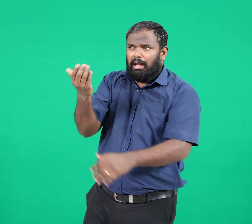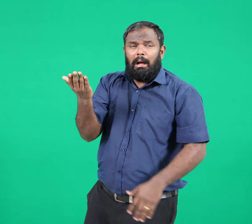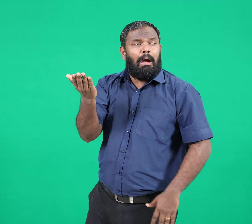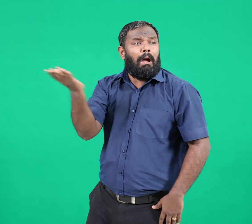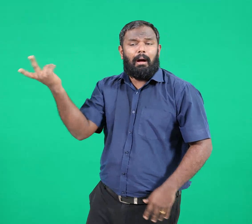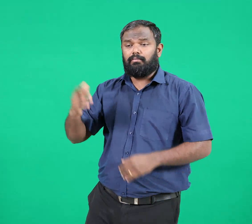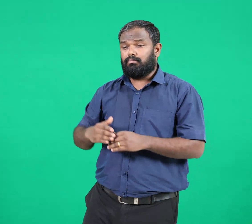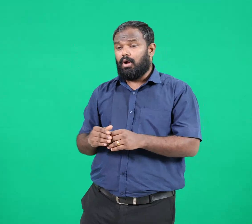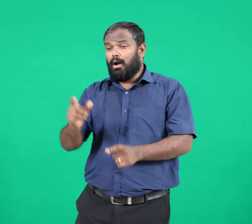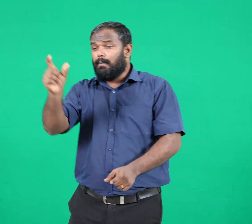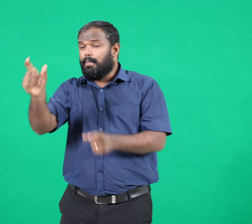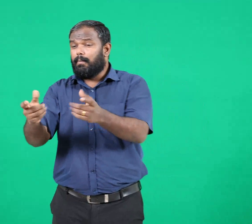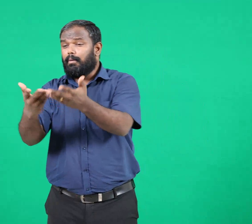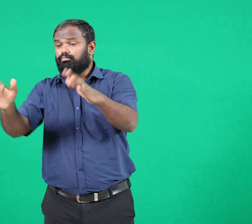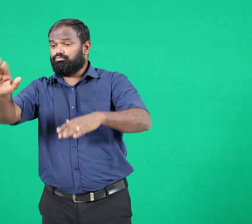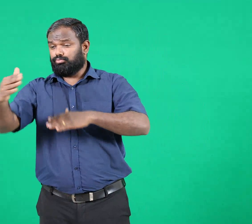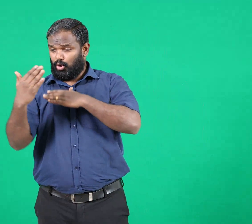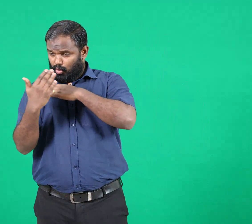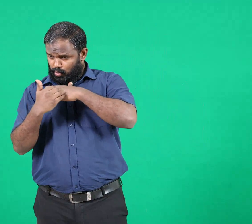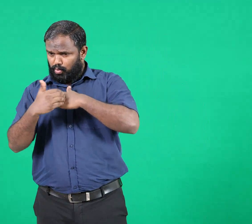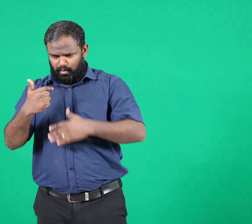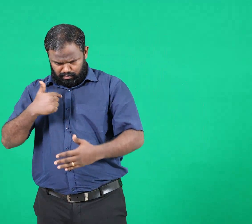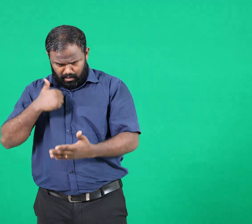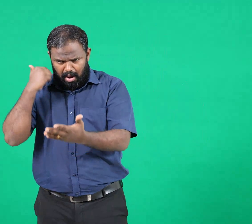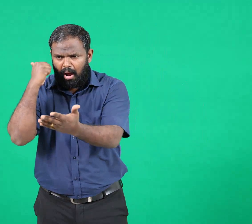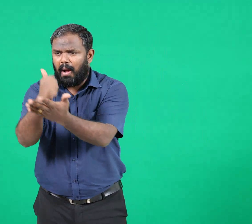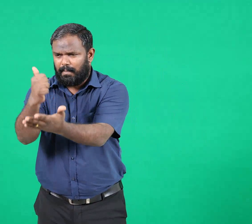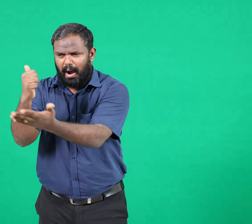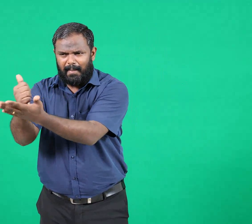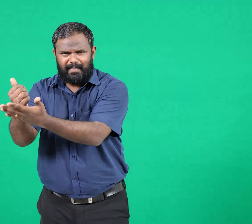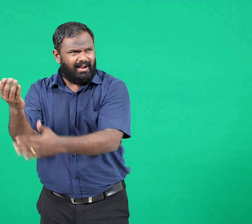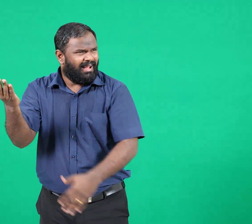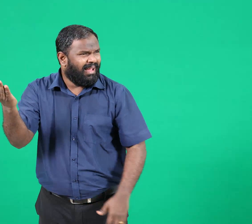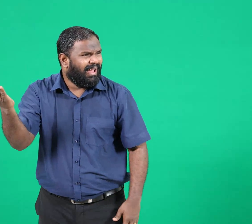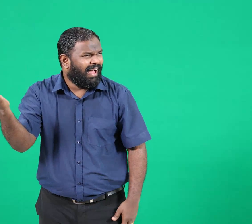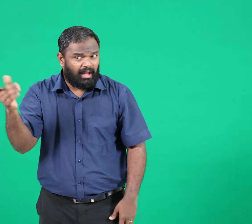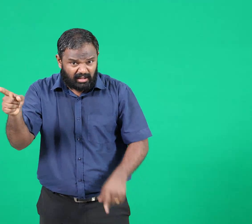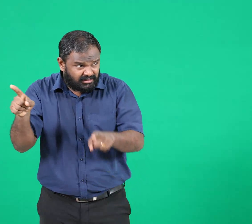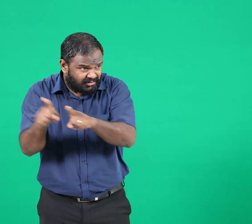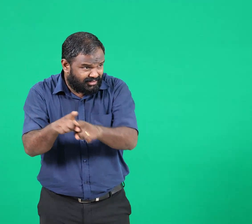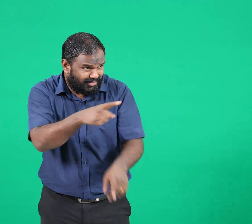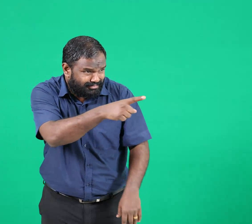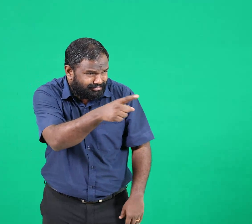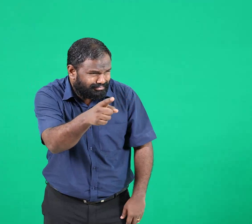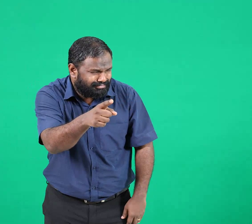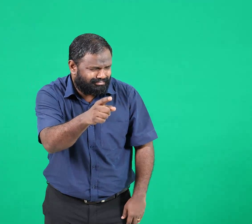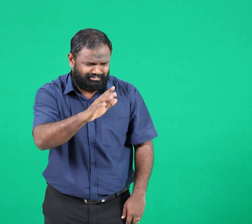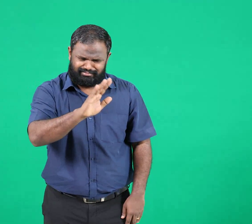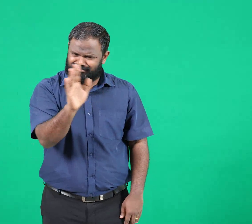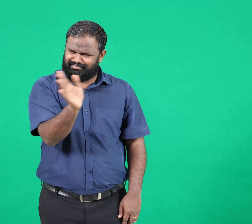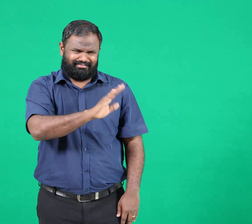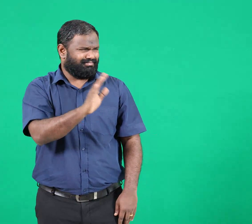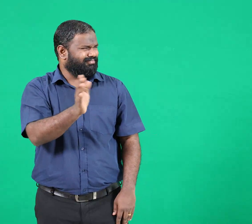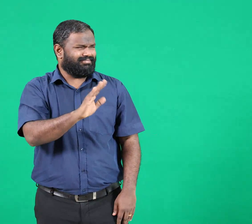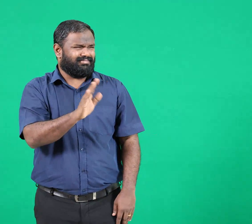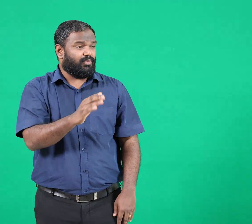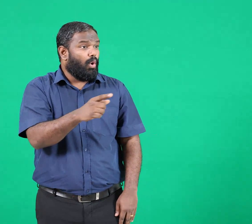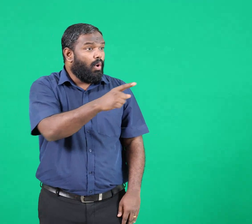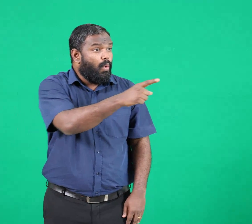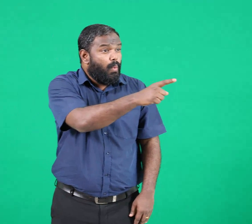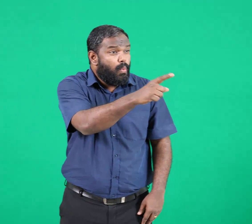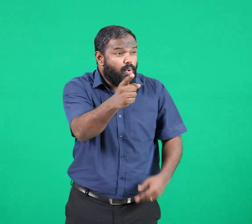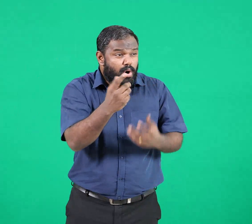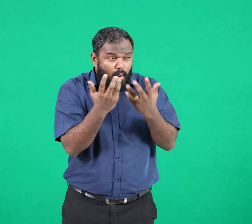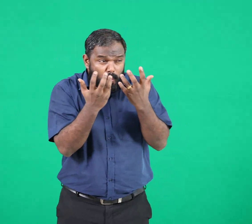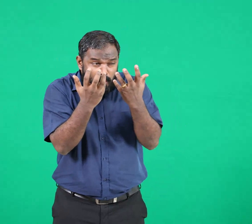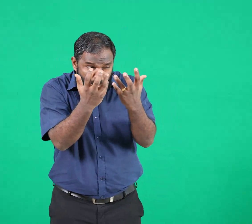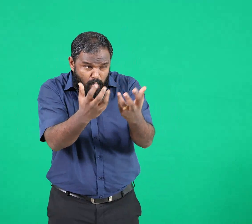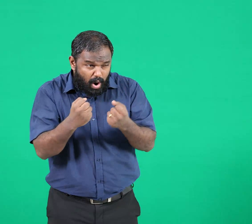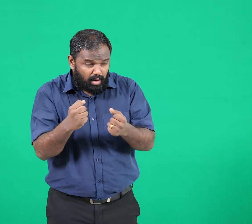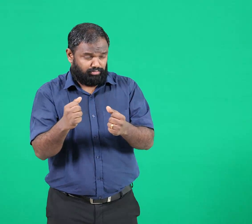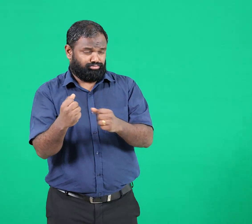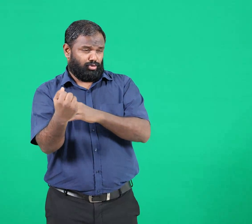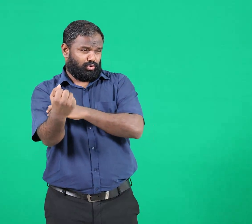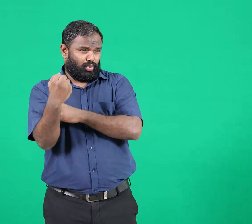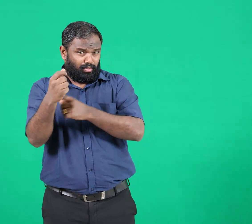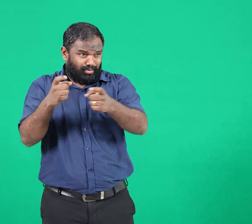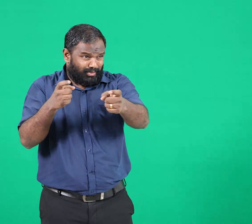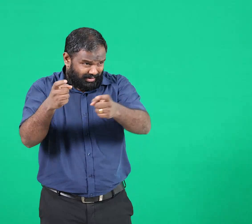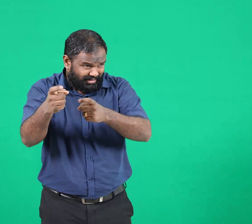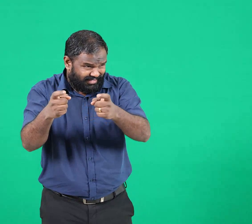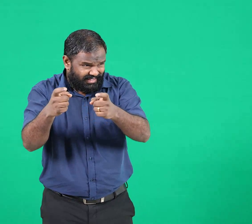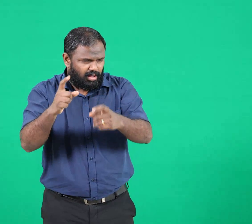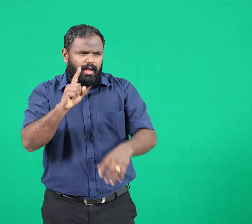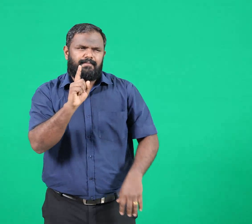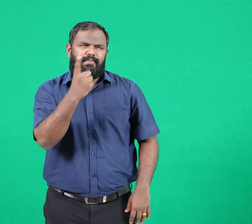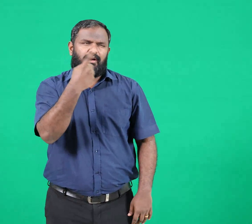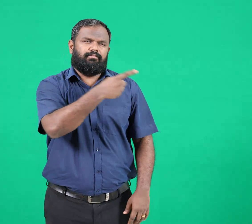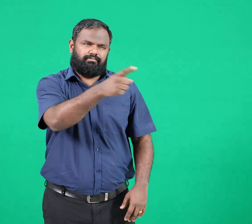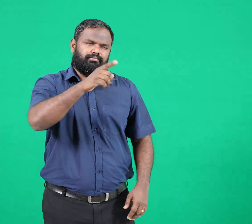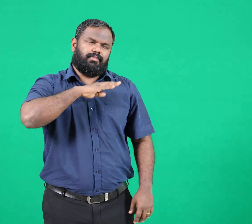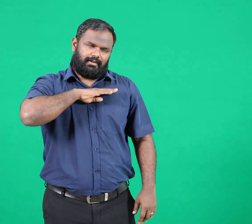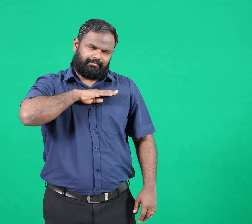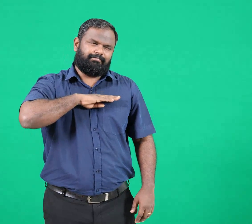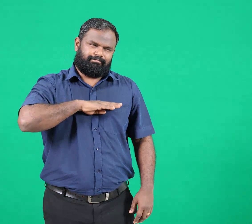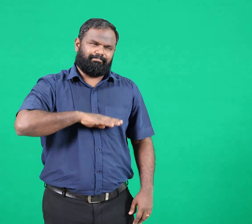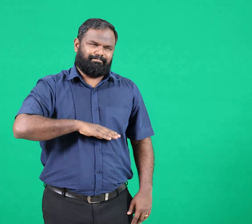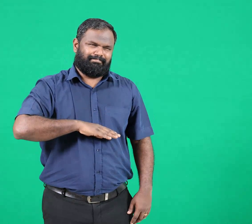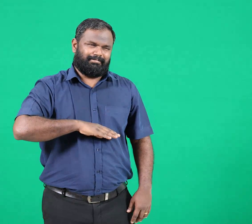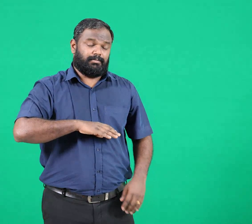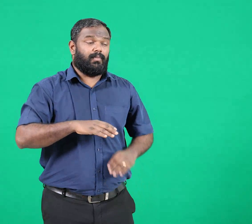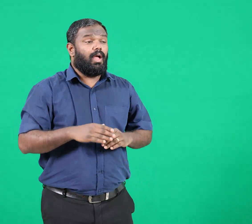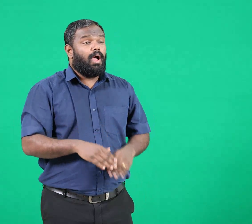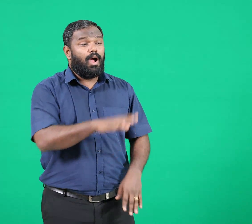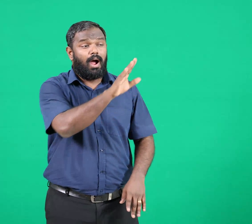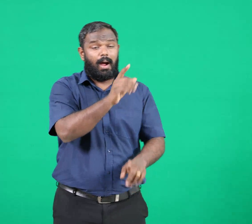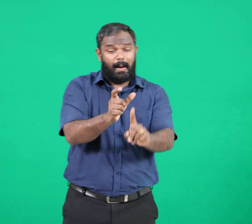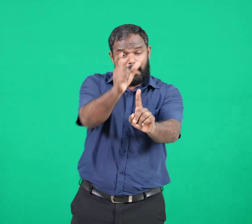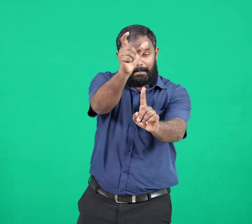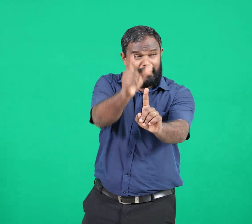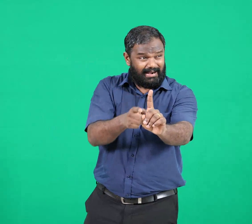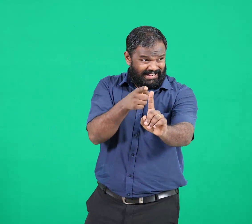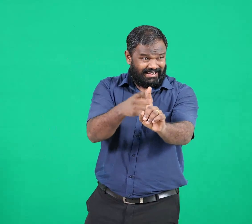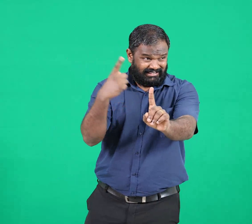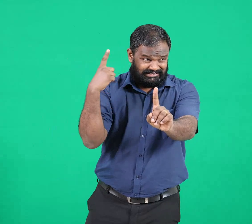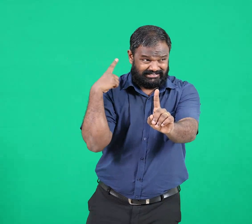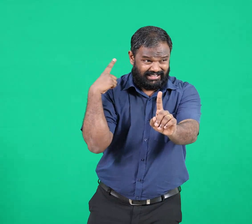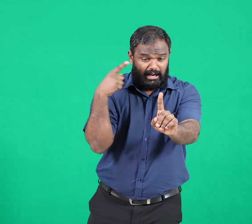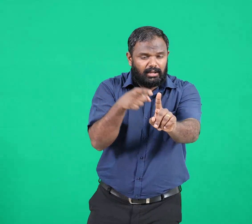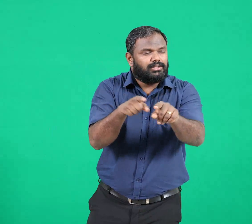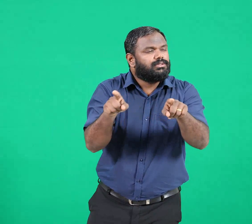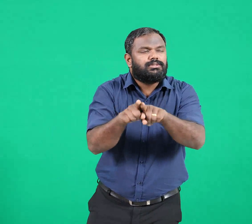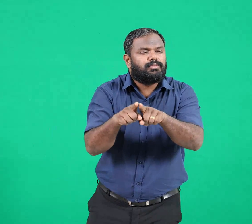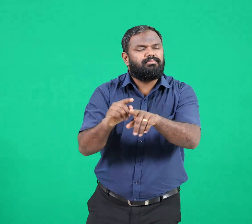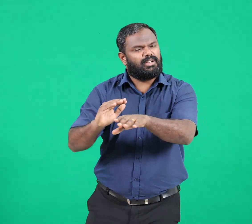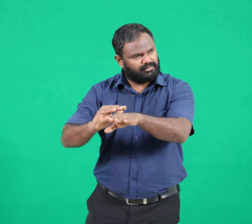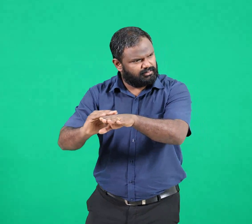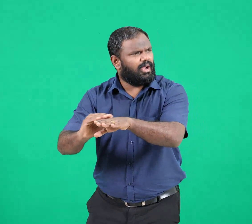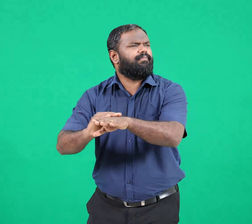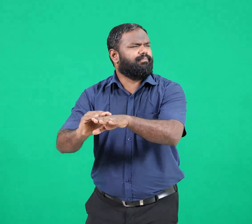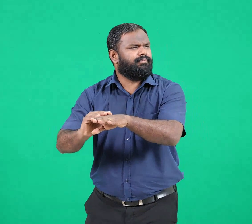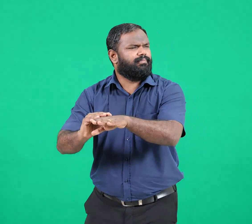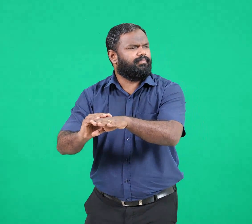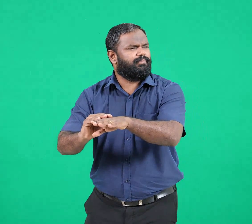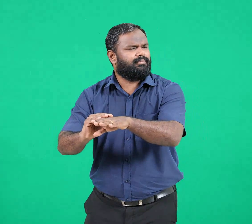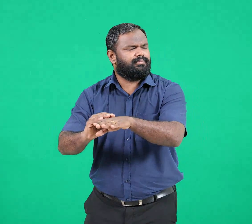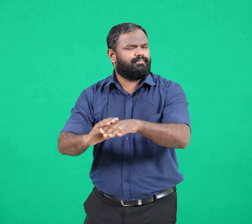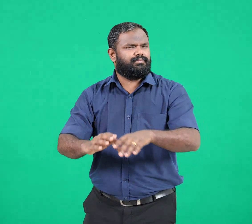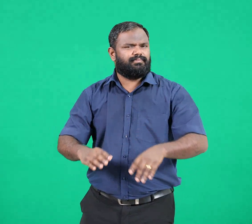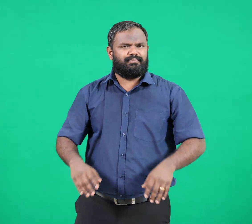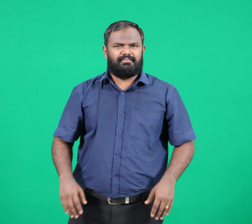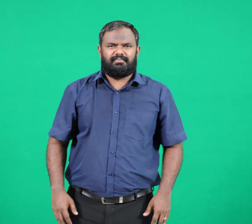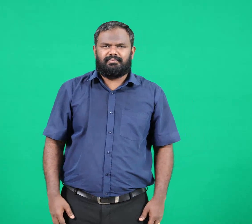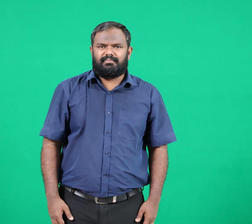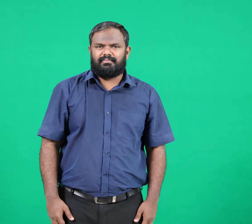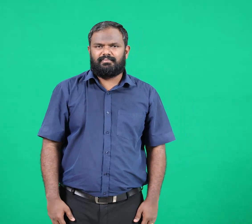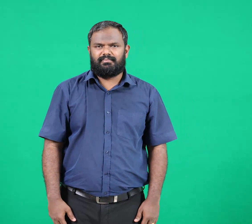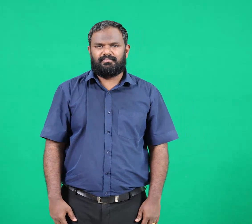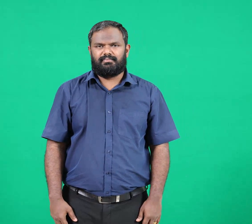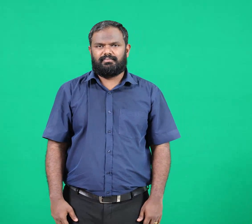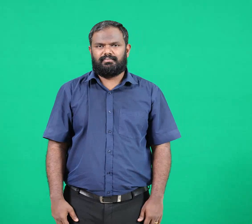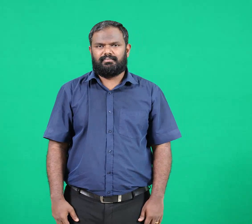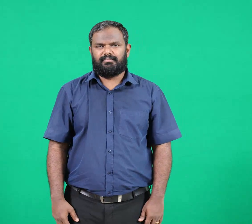But you shall not be like them. Instead, the greatest among you should be like the youngest, and the one who leads like the one who serves.